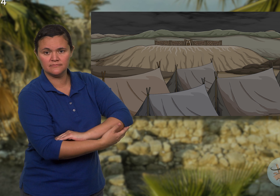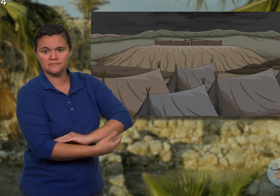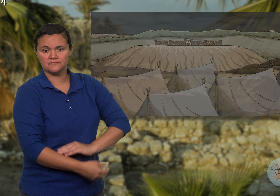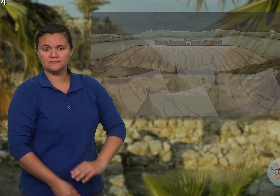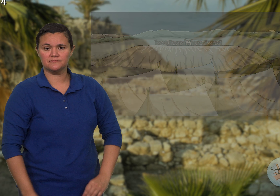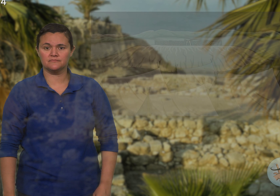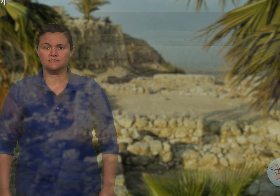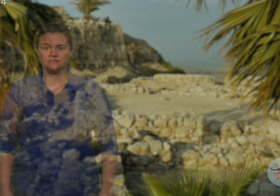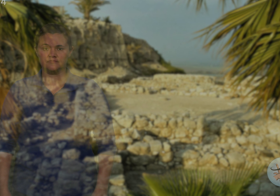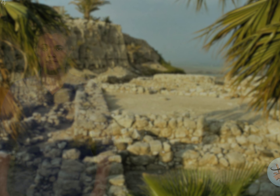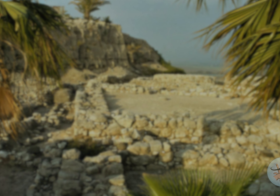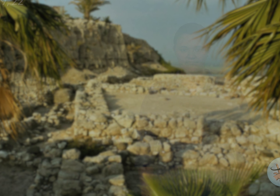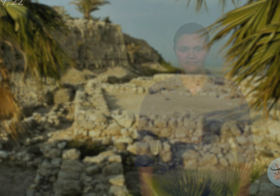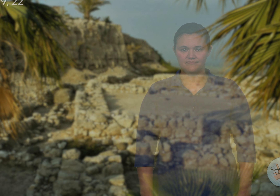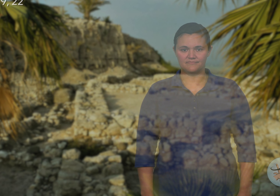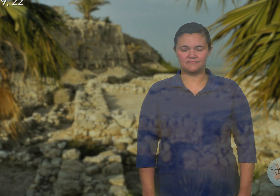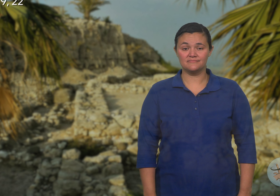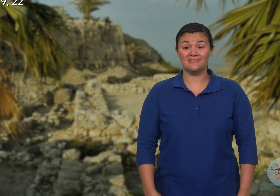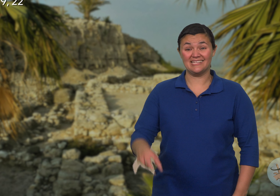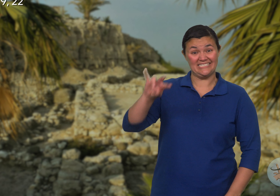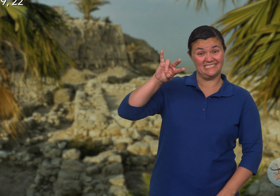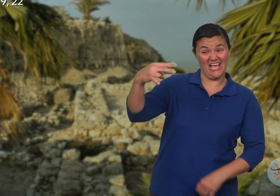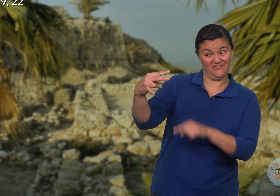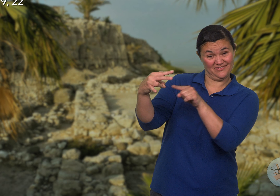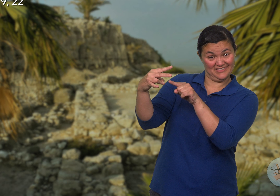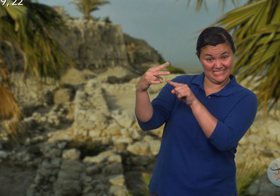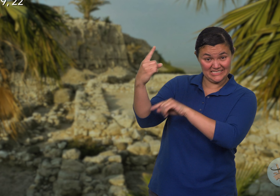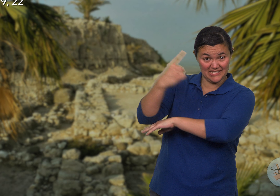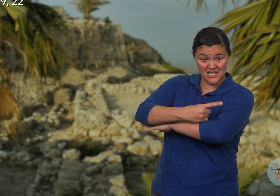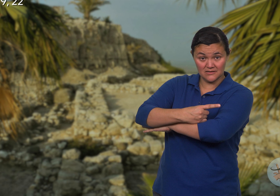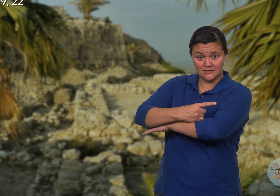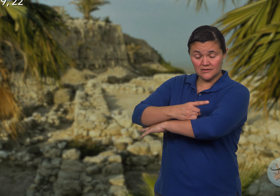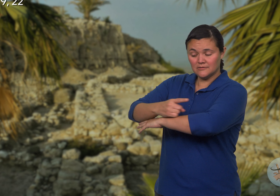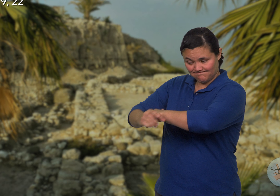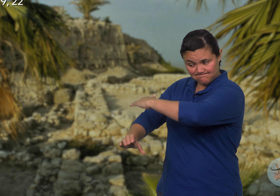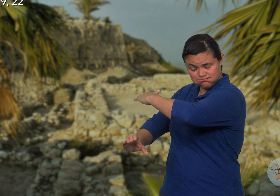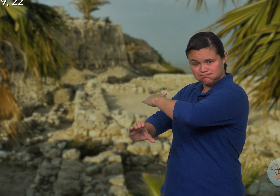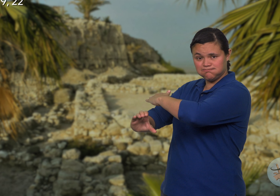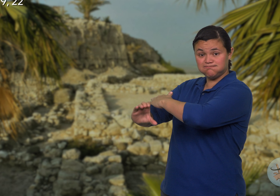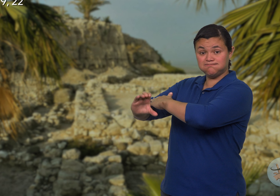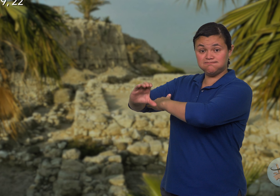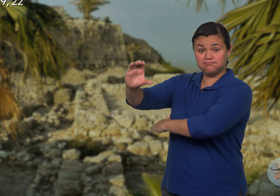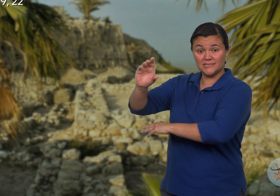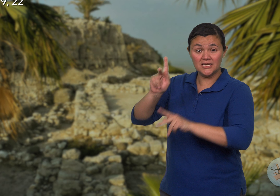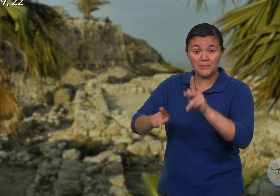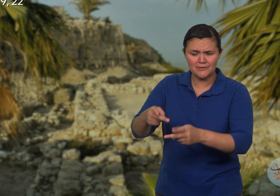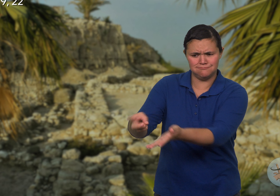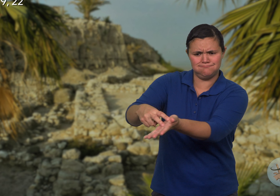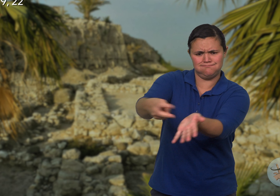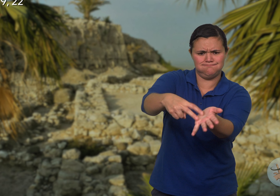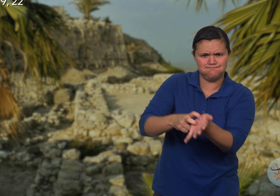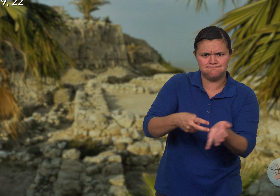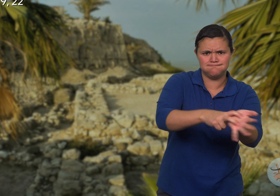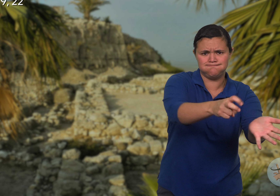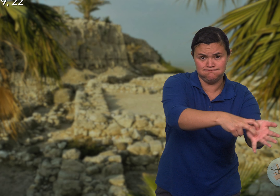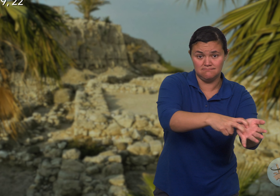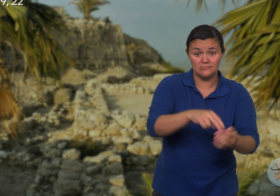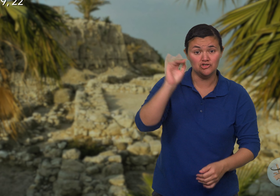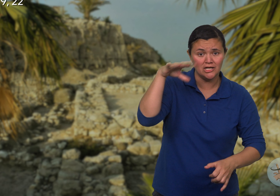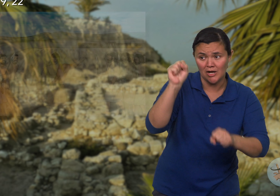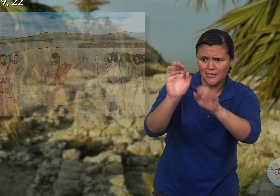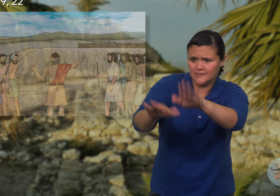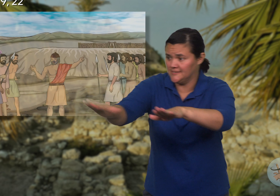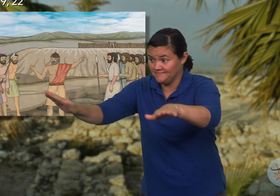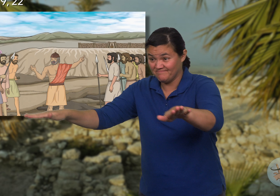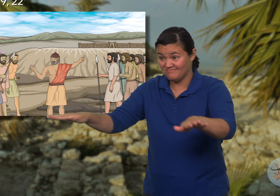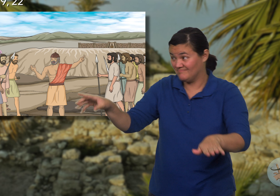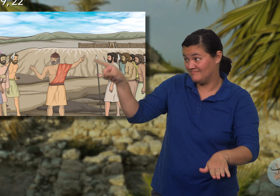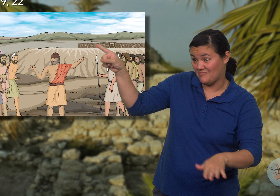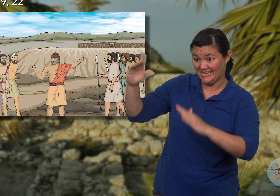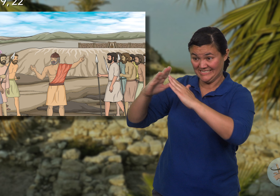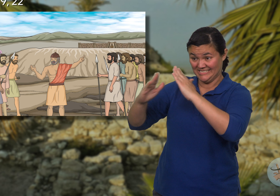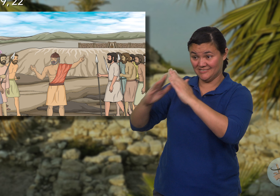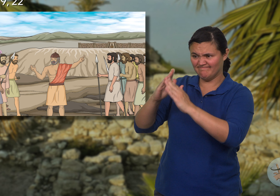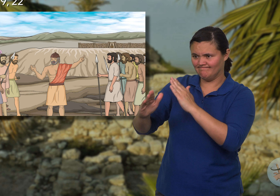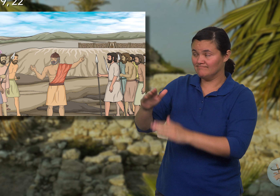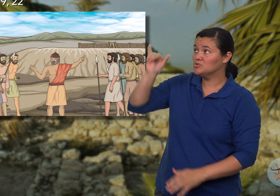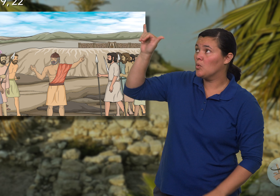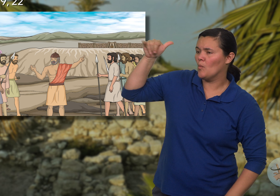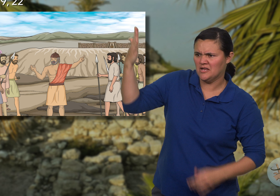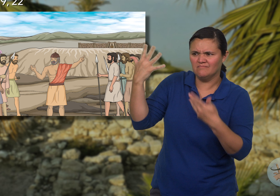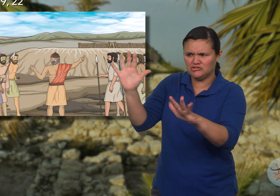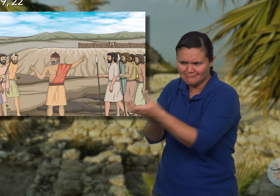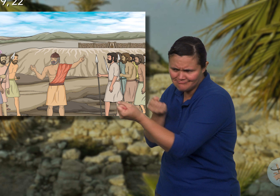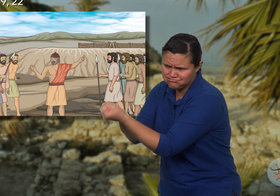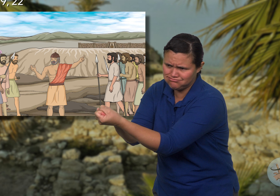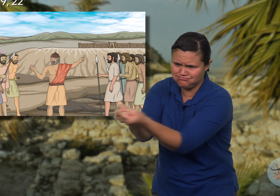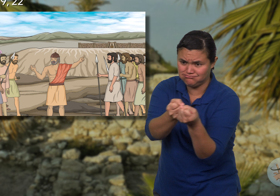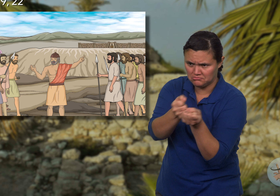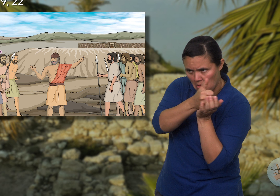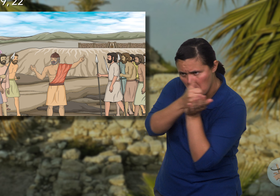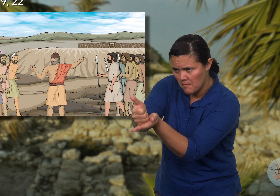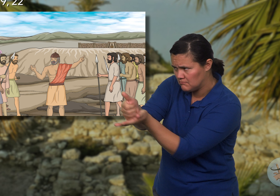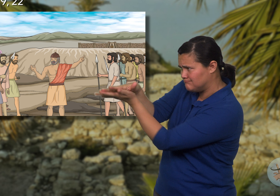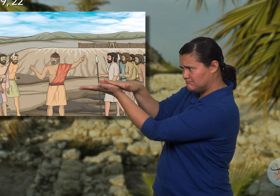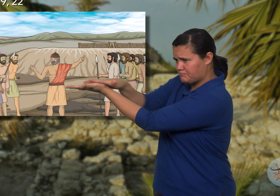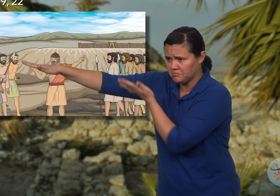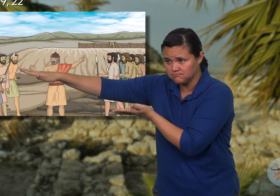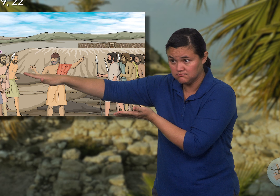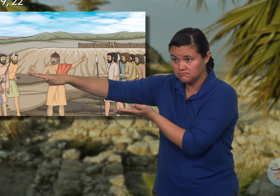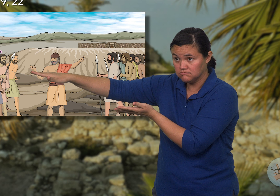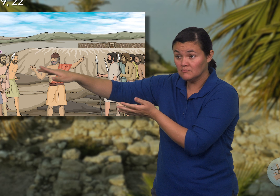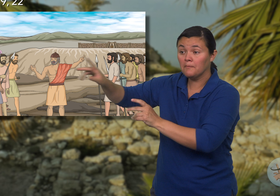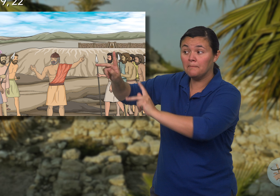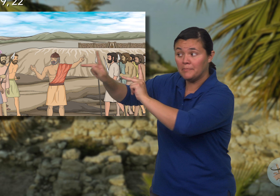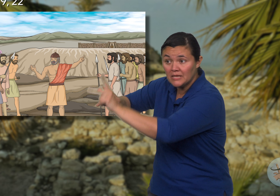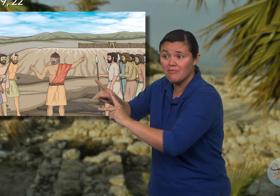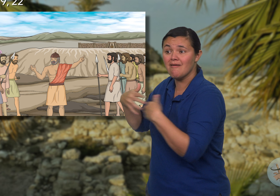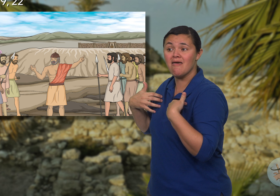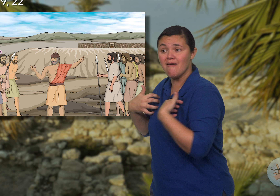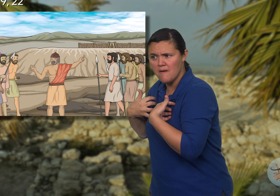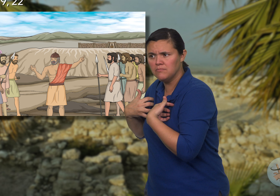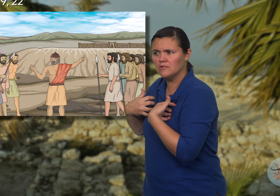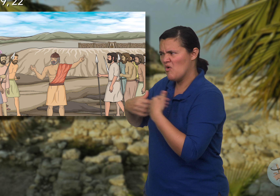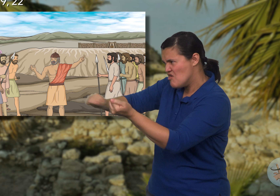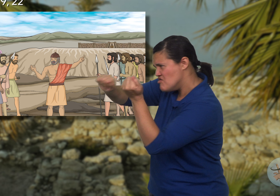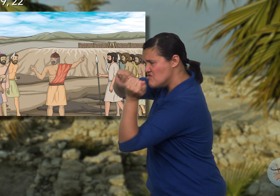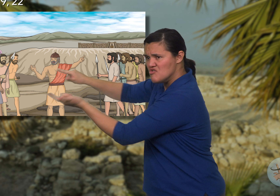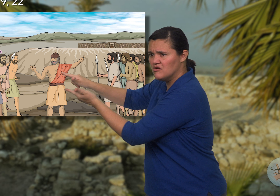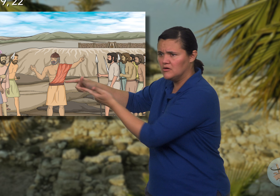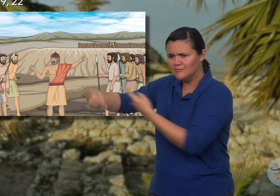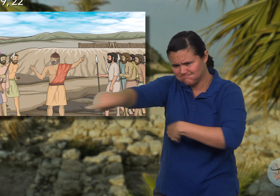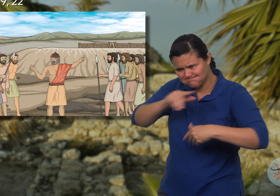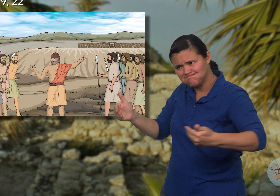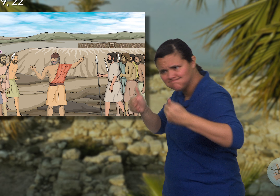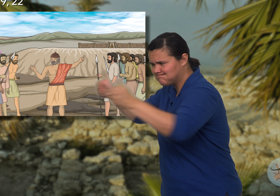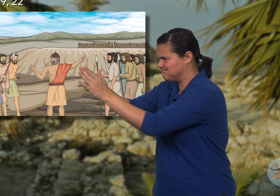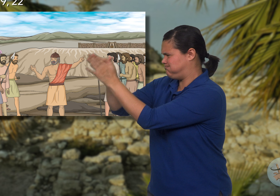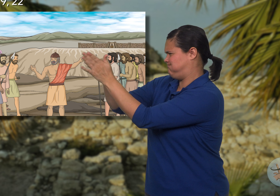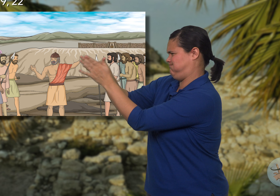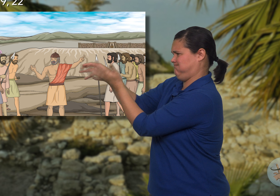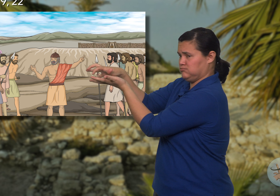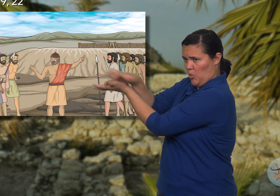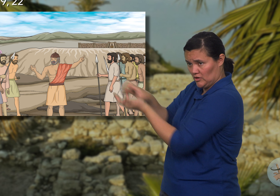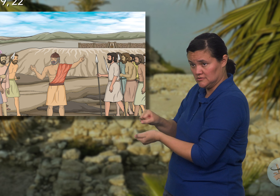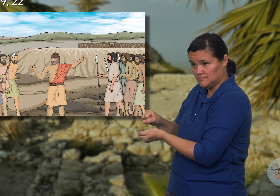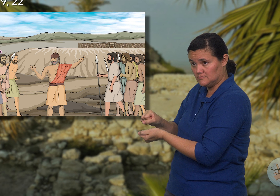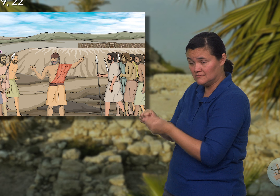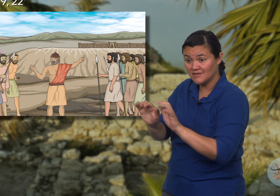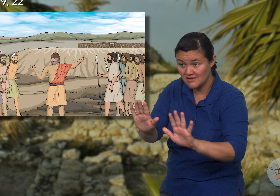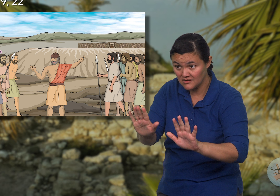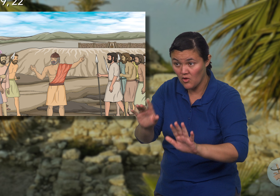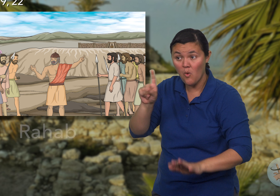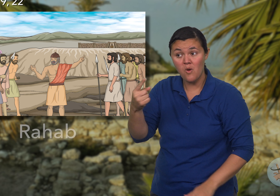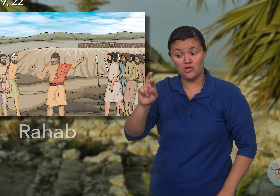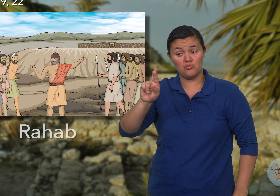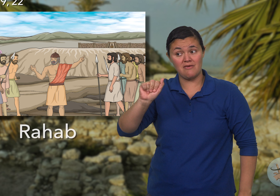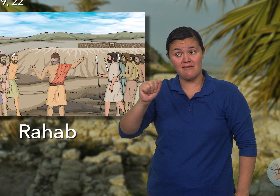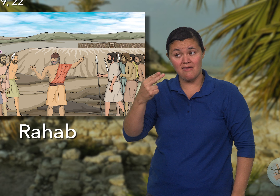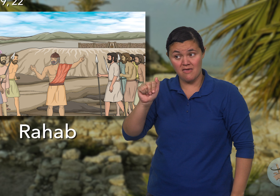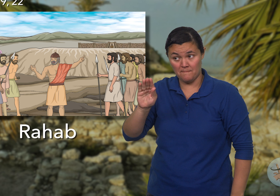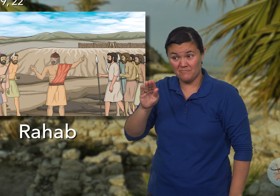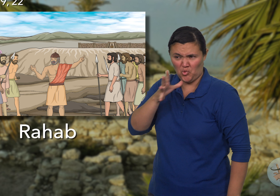Then on the seventh day, they got up at dawn and marched around the city seven times in the same manner. That was the only day they circled the city seven times. After the seventh time around, the priests blew the horns, and Joshua commanded the people, “Shout! For the LORD has given you the city! Now the city and everything in it must be devoted to the LORD for destruction.